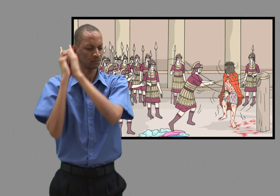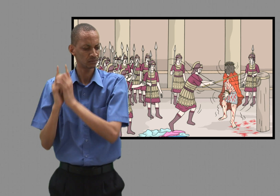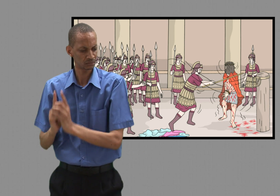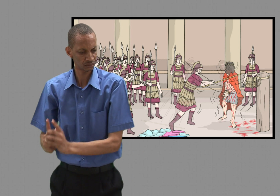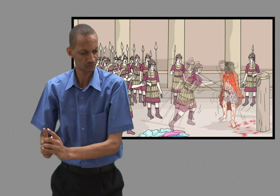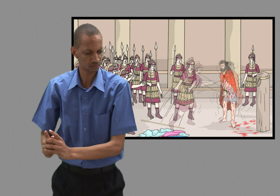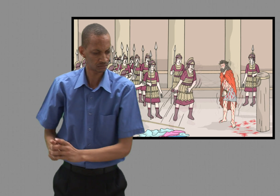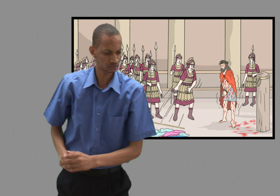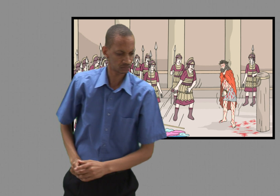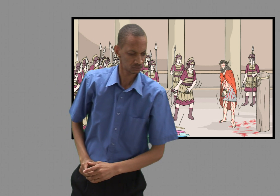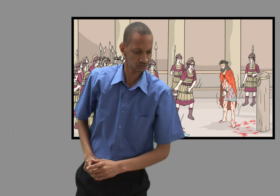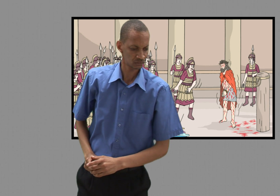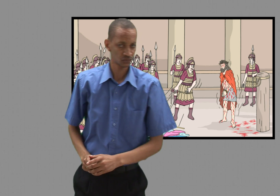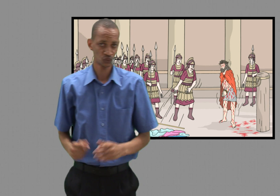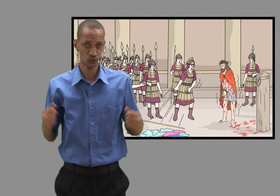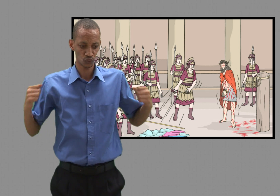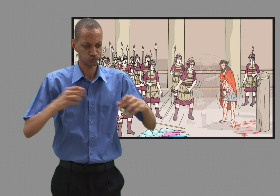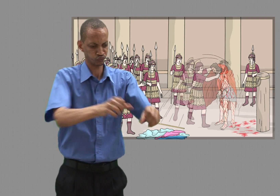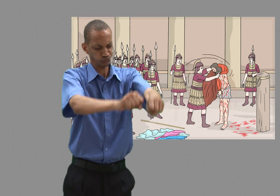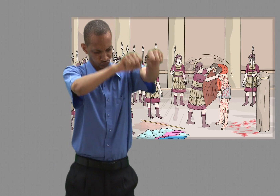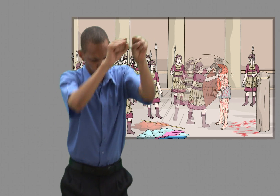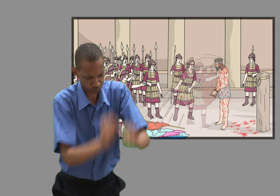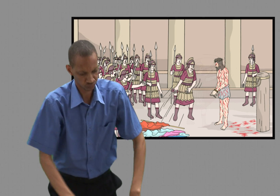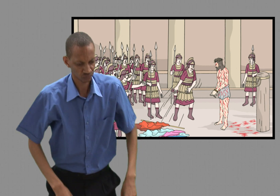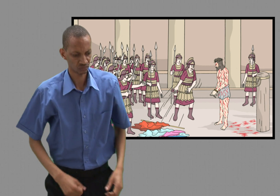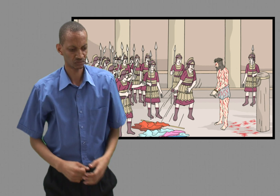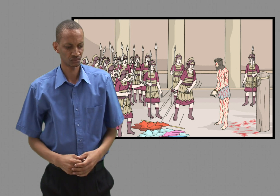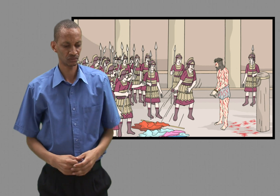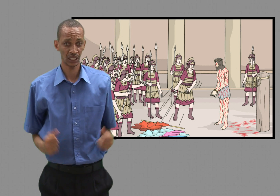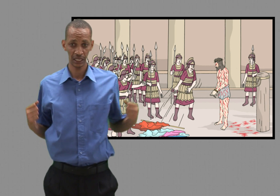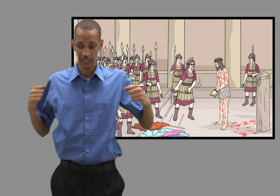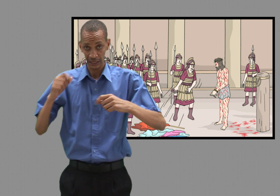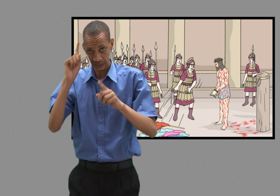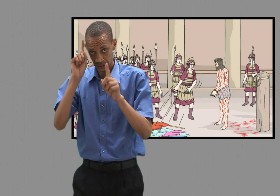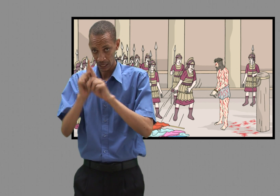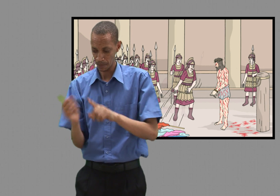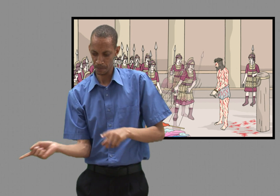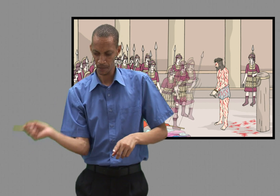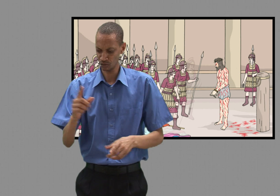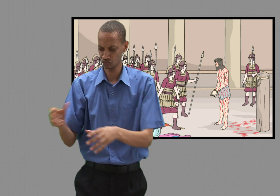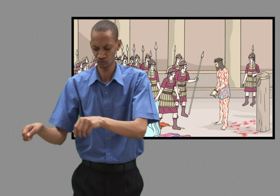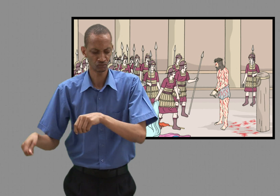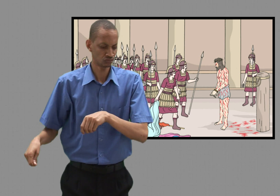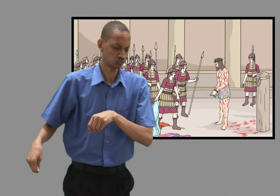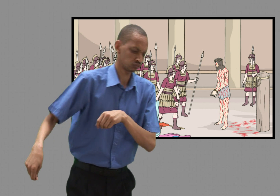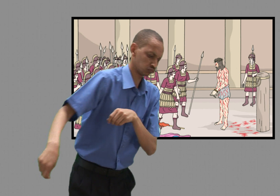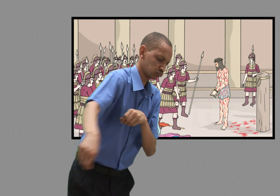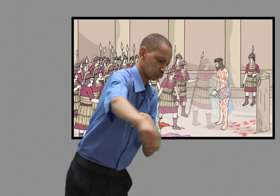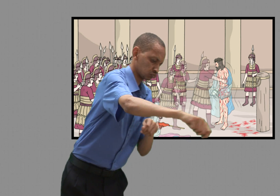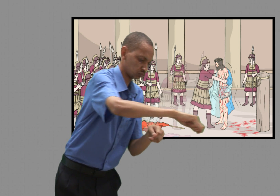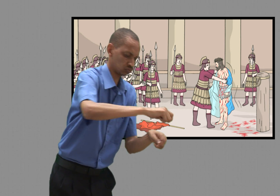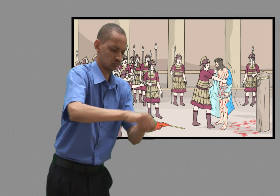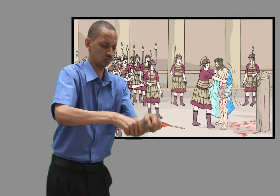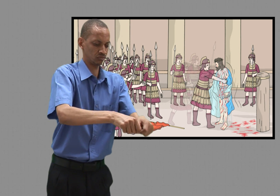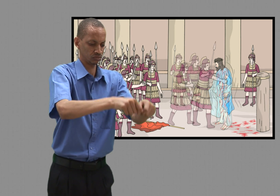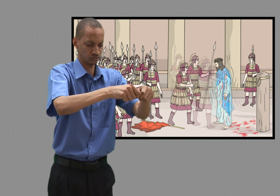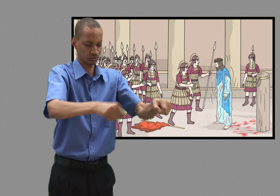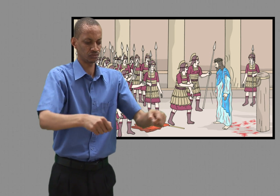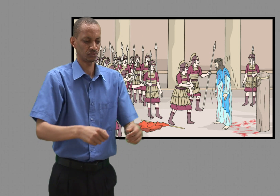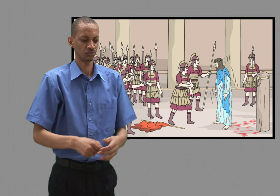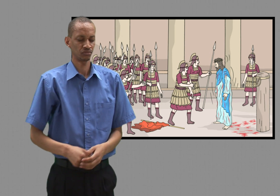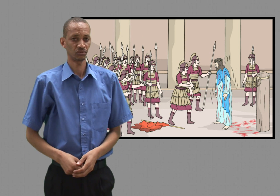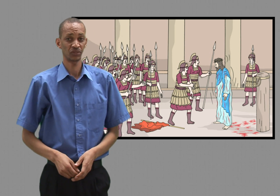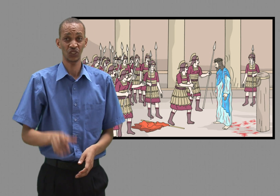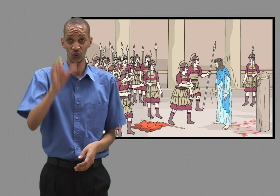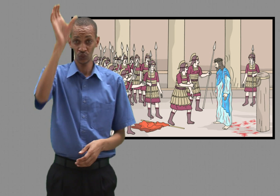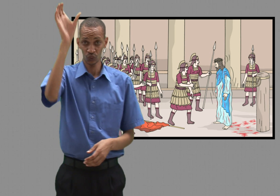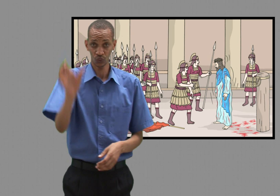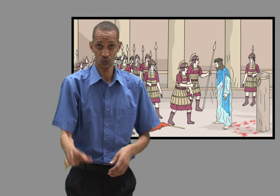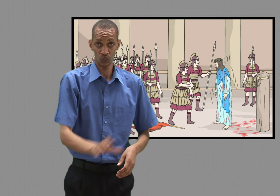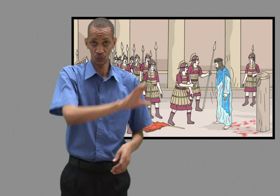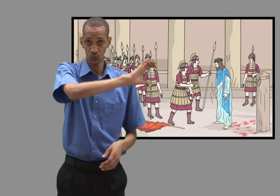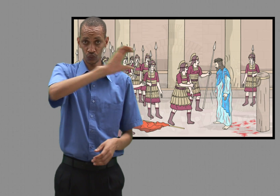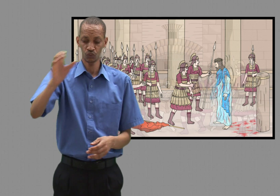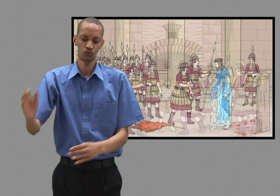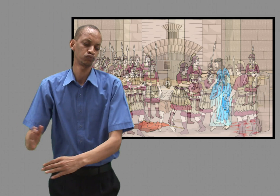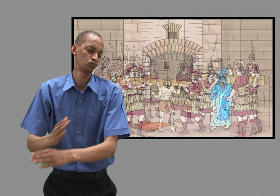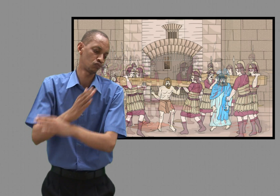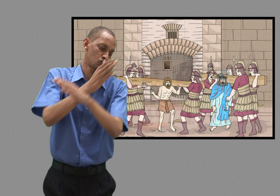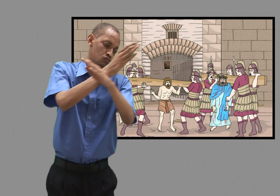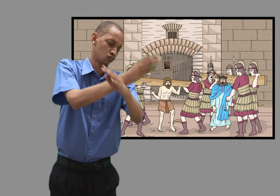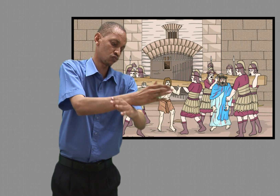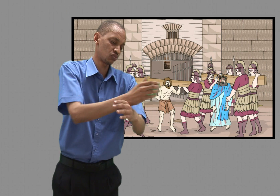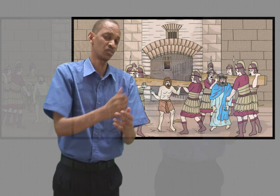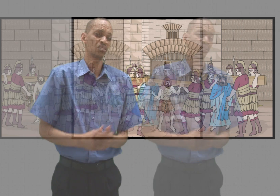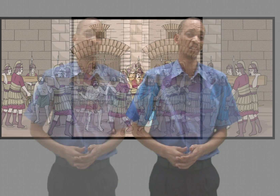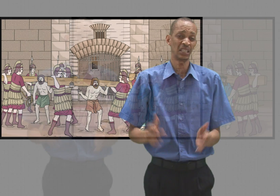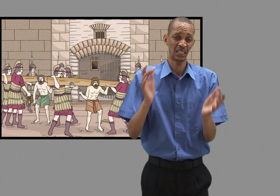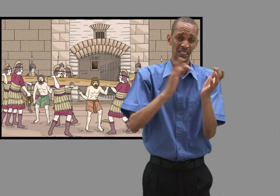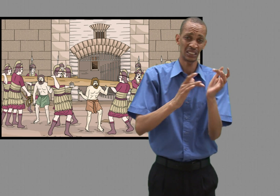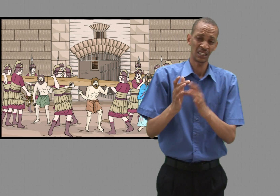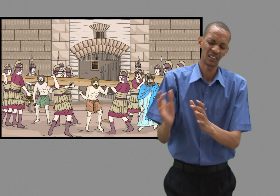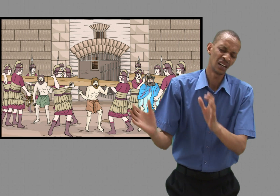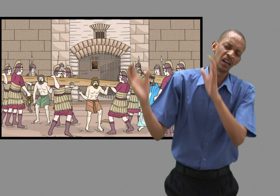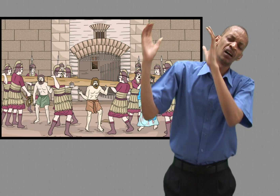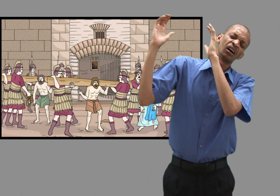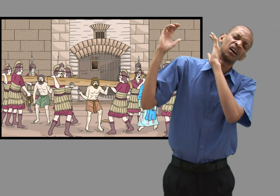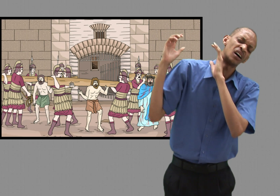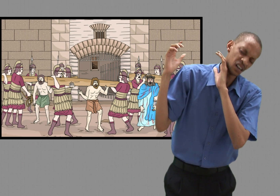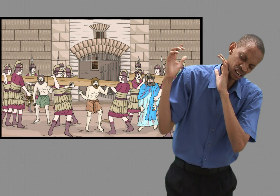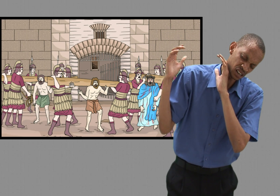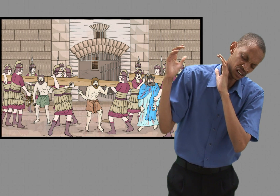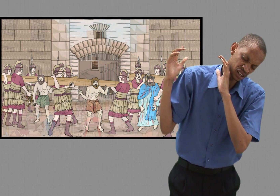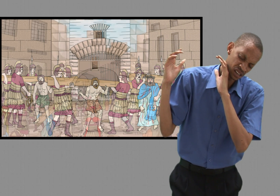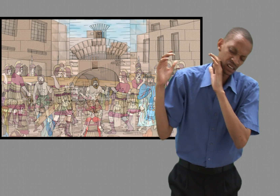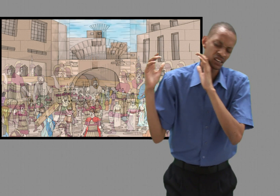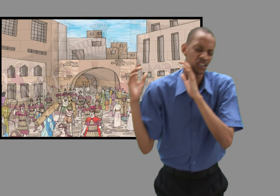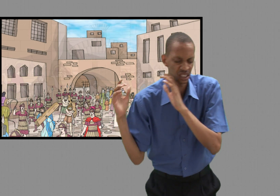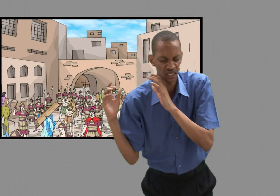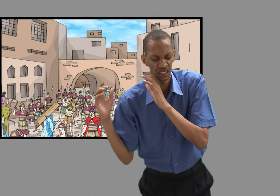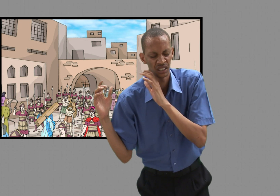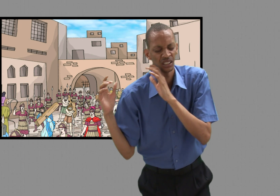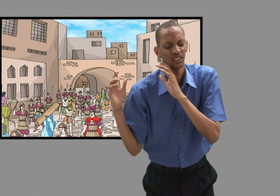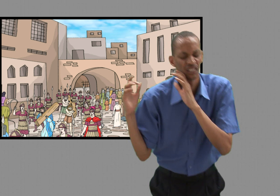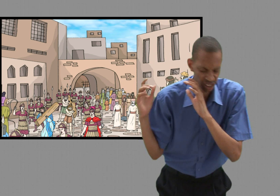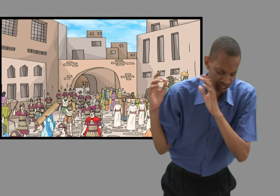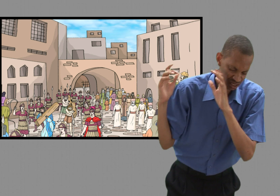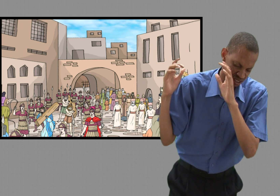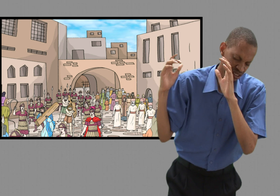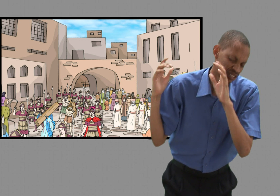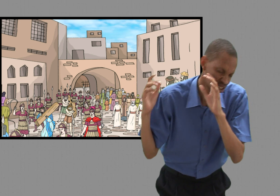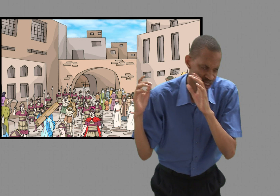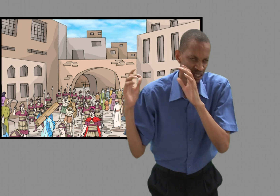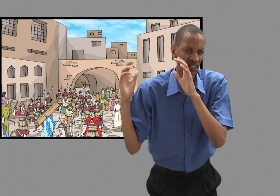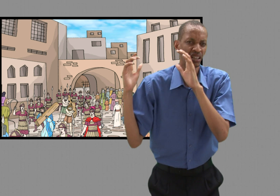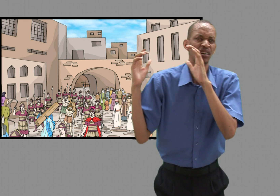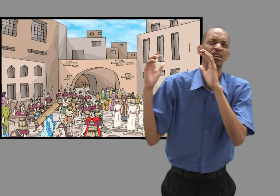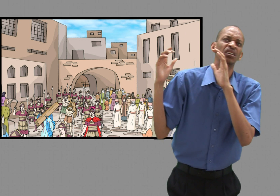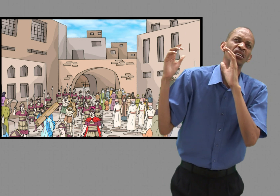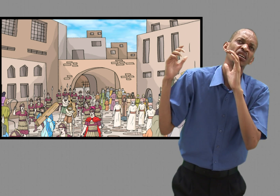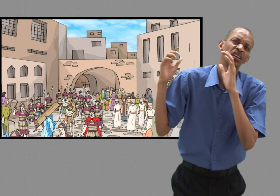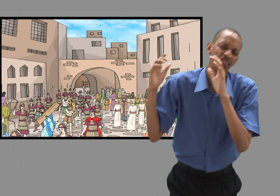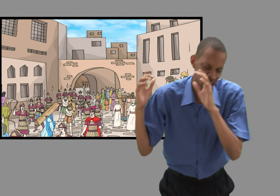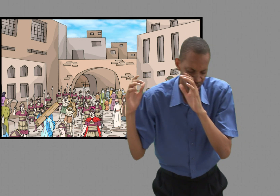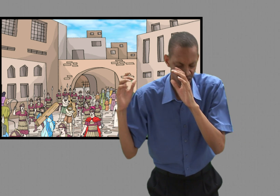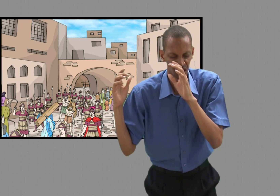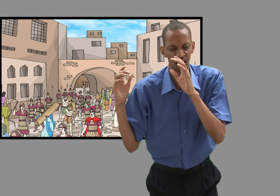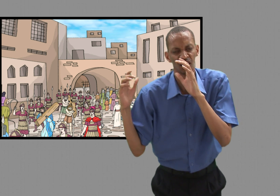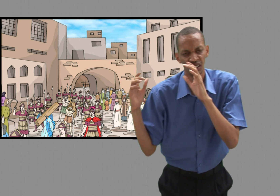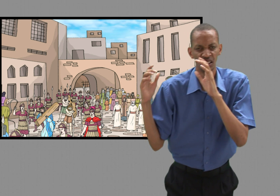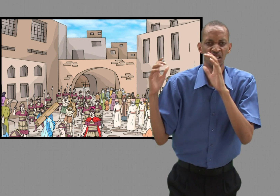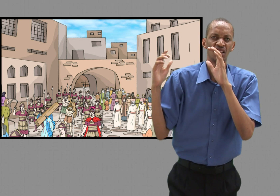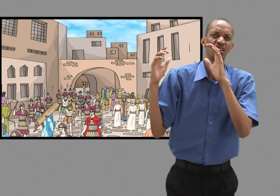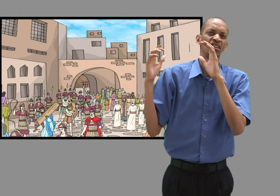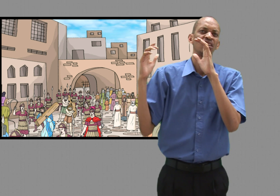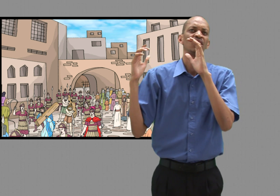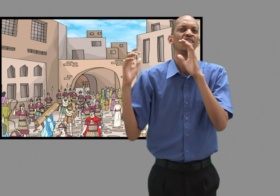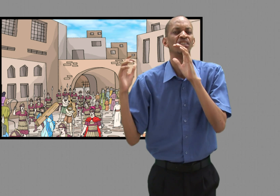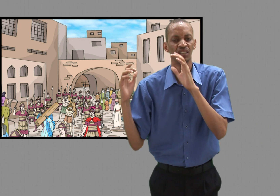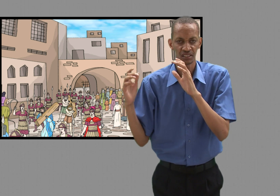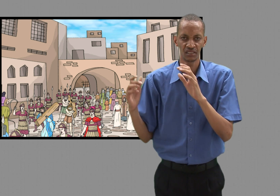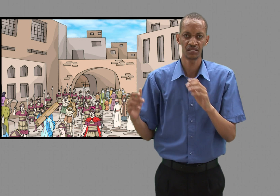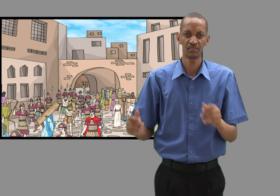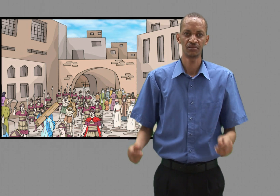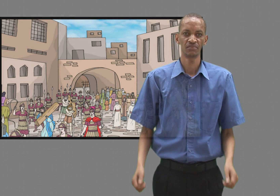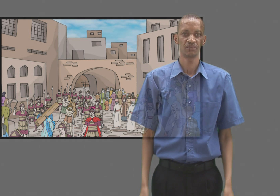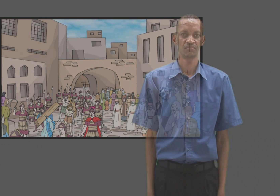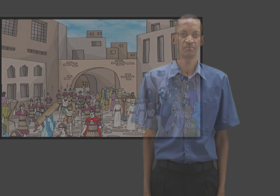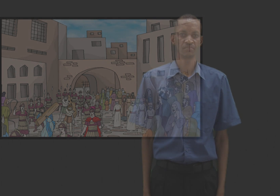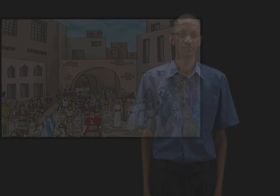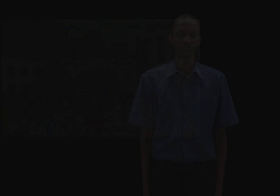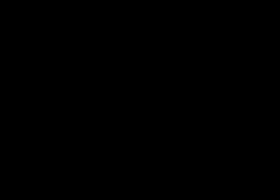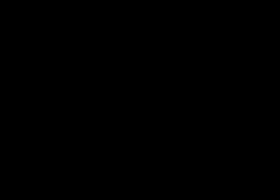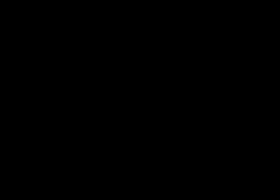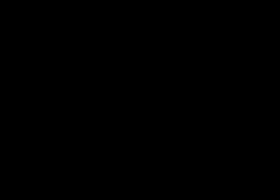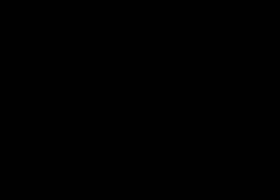After they had mocked Him, they removed the robe and put His own clothes back on Him. Then they led Him away to crucify Him. Then the whole council rose and led Jesus away to Pilate. And they began to accuse Him, saying, “We found this man subverting our nation, forbidding payment of taxes to Caesar, and proclaiming Himself to be Christ, a King.” So Pilate asked Him, “Are You the King of the Jews?” “You have said so,” Jesus replied. Then Pilate said to the chief priests and the crowds, “I find no basis for a charge against this man.” But they kept insisting, “He stirs up the people all over Judea with His teaching. He began in Galilee and has come all the way here.” When Pilate heard this, he asked if the man was a Galilean. And learning that Jesus was under Herod’s jurisdiction, he sent Him to Herod, who himself was in Jerusalem at that time. When Herod saw Jesus, he was greatly pleased. He had wanted to see Him for a long time, because he had heard about Him and was hoping to see Him perform a miracle. Herod questioned Jesus at great length, but He gave no answer. Meanwhile, the chief priests and scribes stood there, vehemently accusing Him. And even Herod and his soldiers ridiculed and mocked Him. Dressing Him in a fine robe, they sent Him back to Pilate. That day Herod and Pilate became friends; before this time they had been enemies. Then Pilate called together the chief priests, the rulers, and the people, and said to them, “You brought me this man as one who was inciting the people to rebellion. I have examined Him here in your presence and found Him not guilty of your charges against Him. Neither has Herod, for he sent Him back to us. As you can see, He has done nothing deserving of death. Therefore I will punish Him and release Him.”